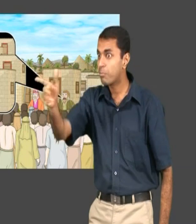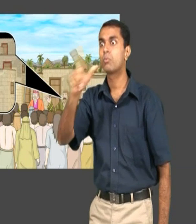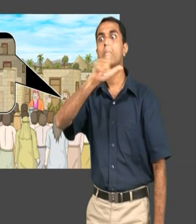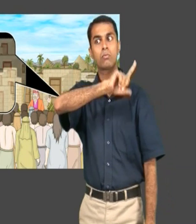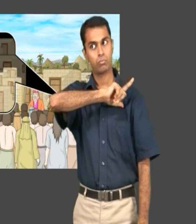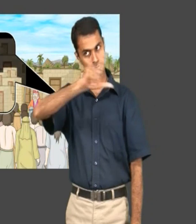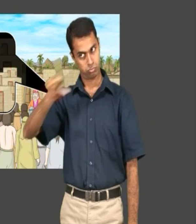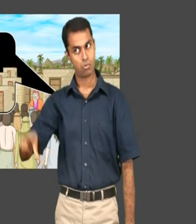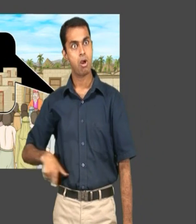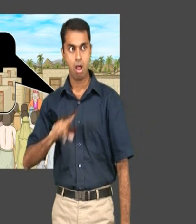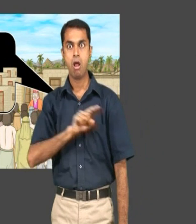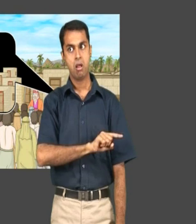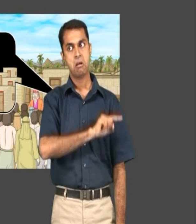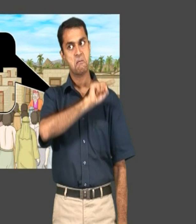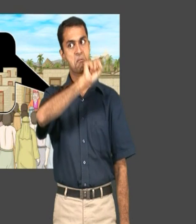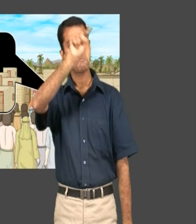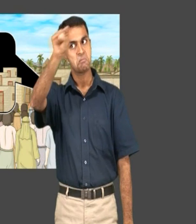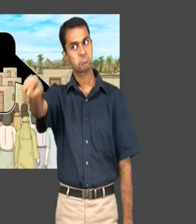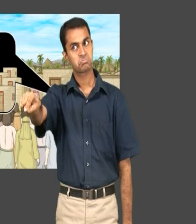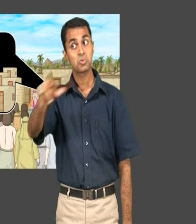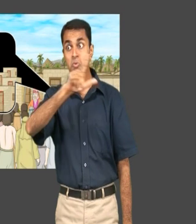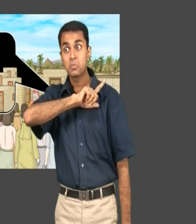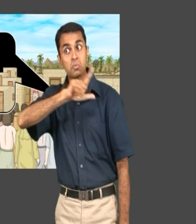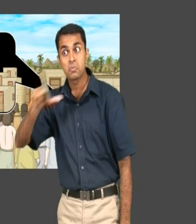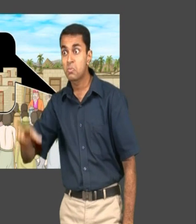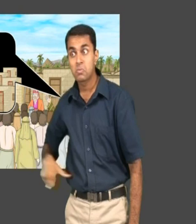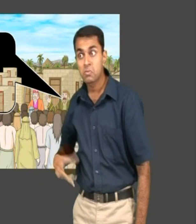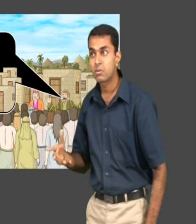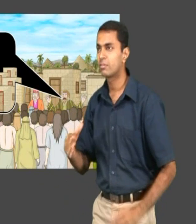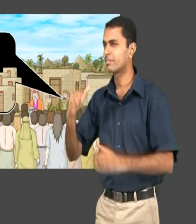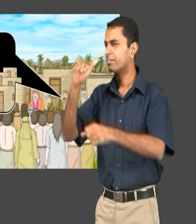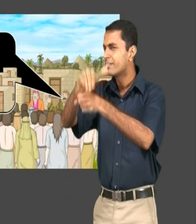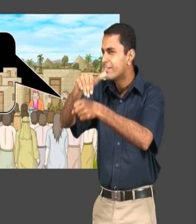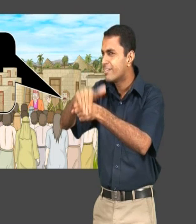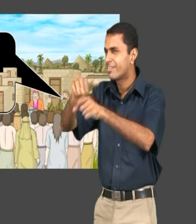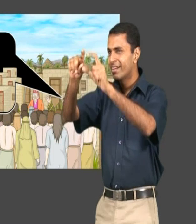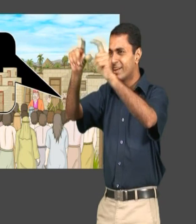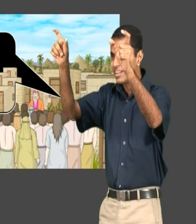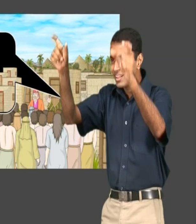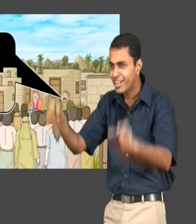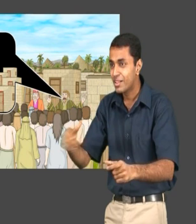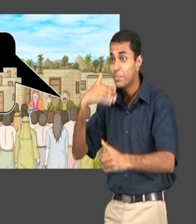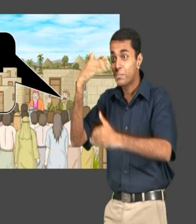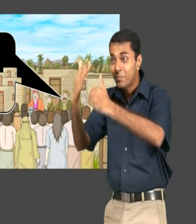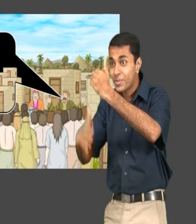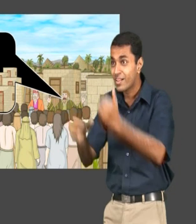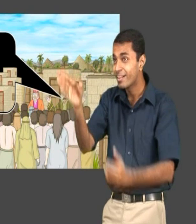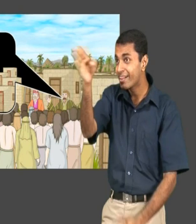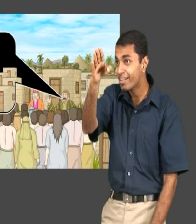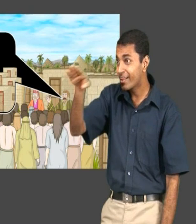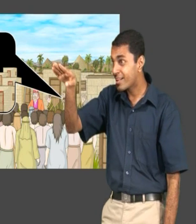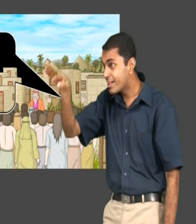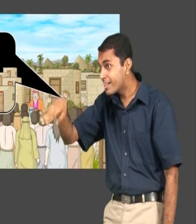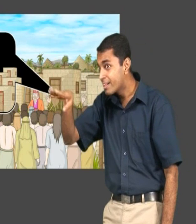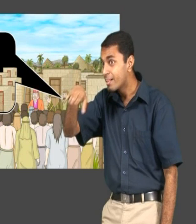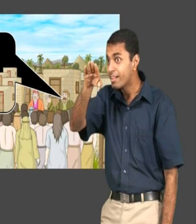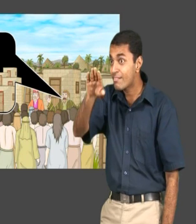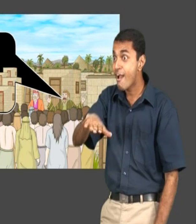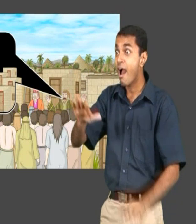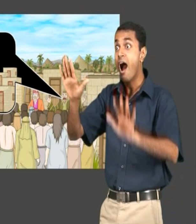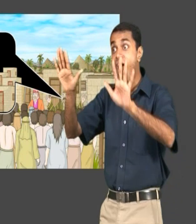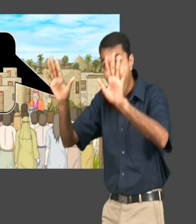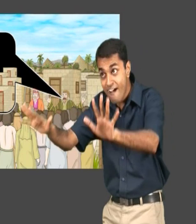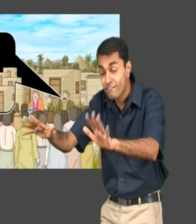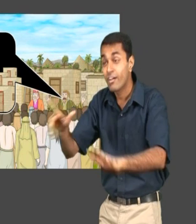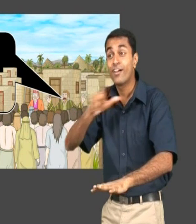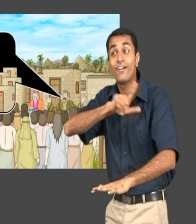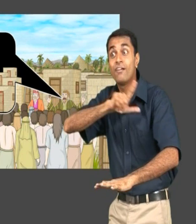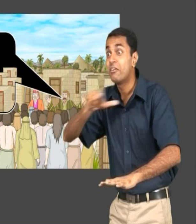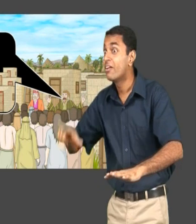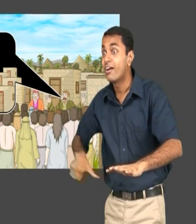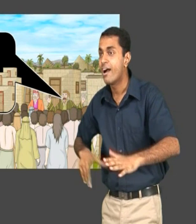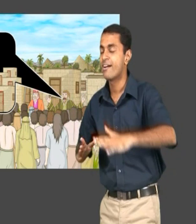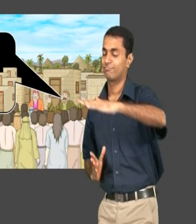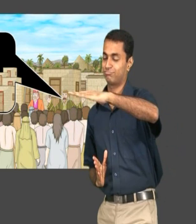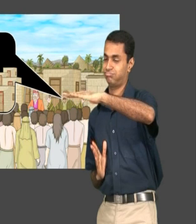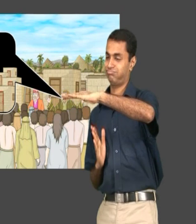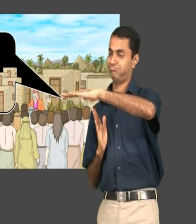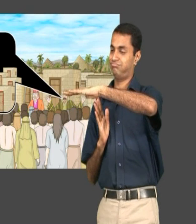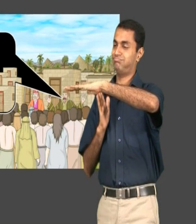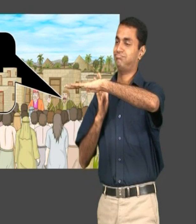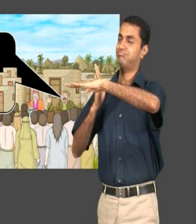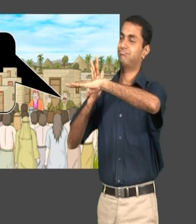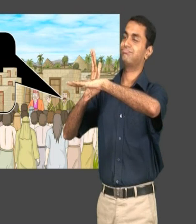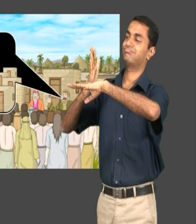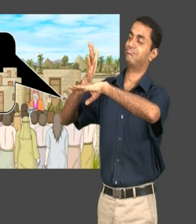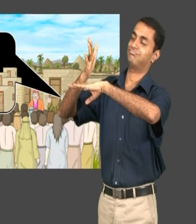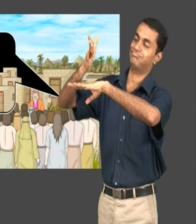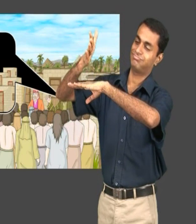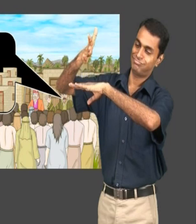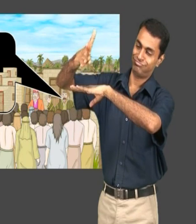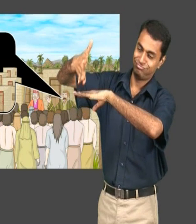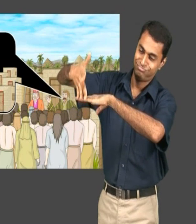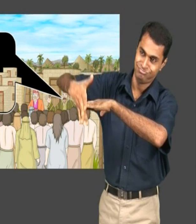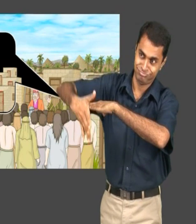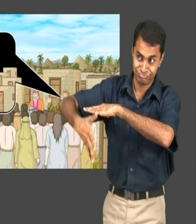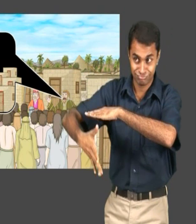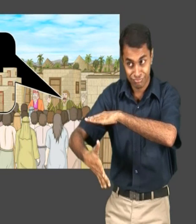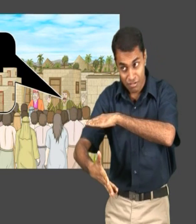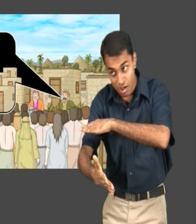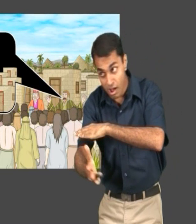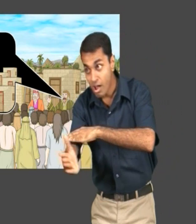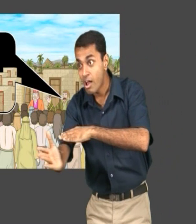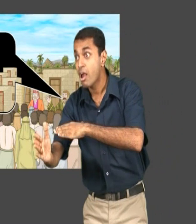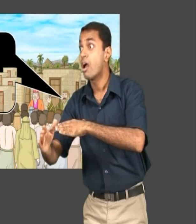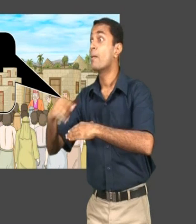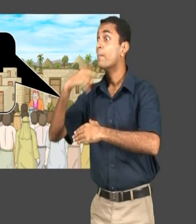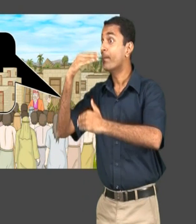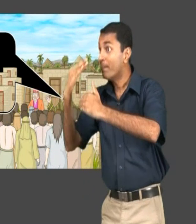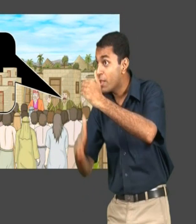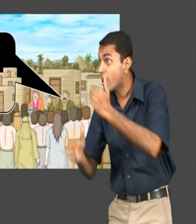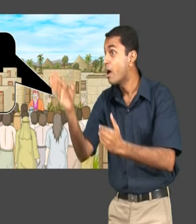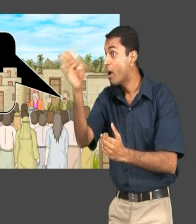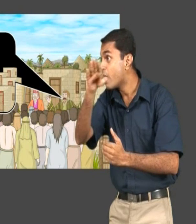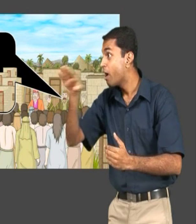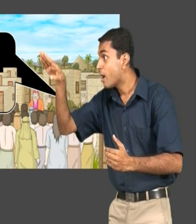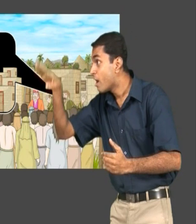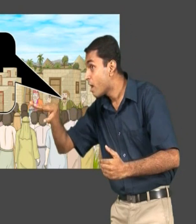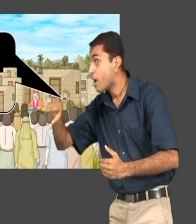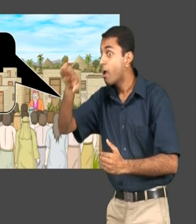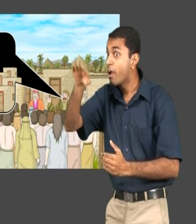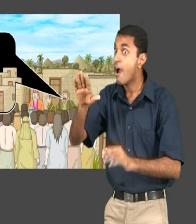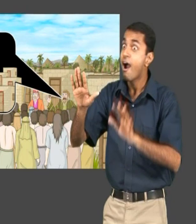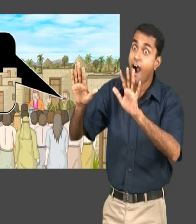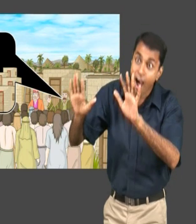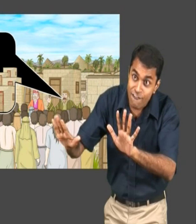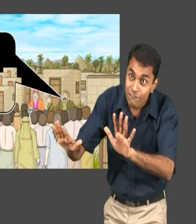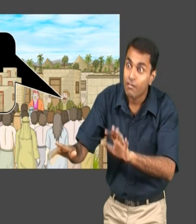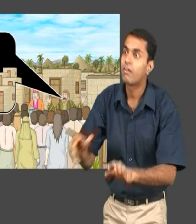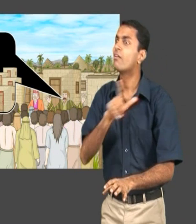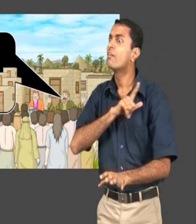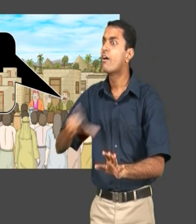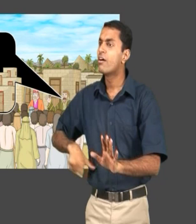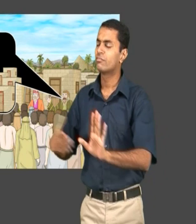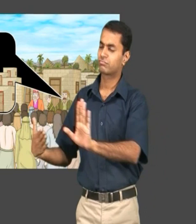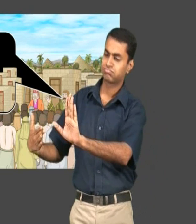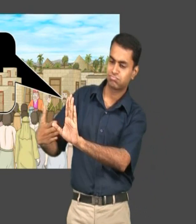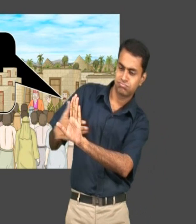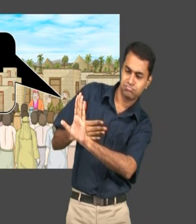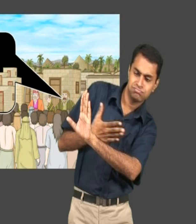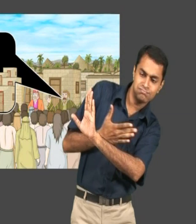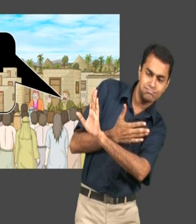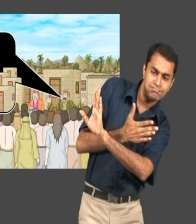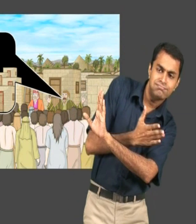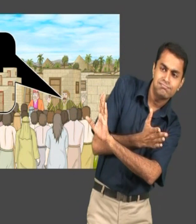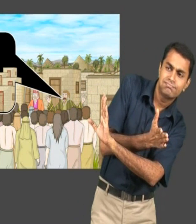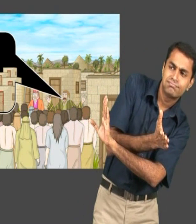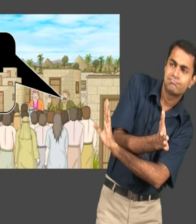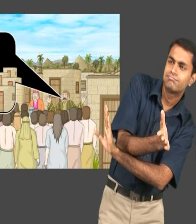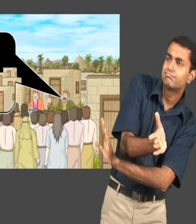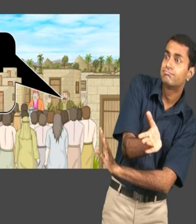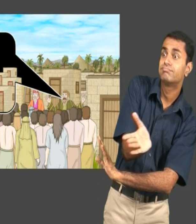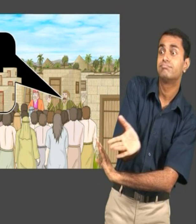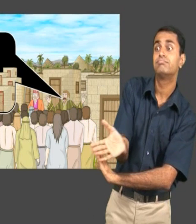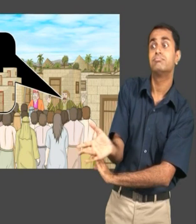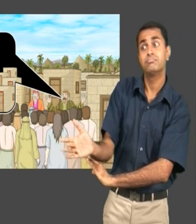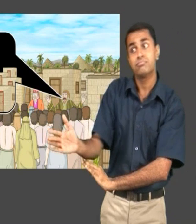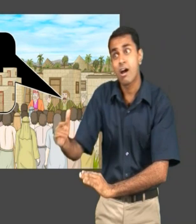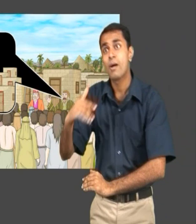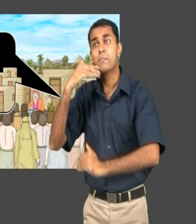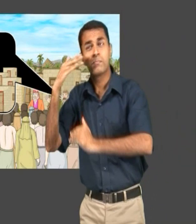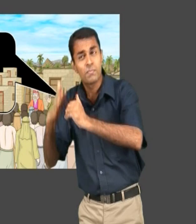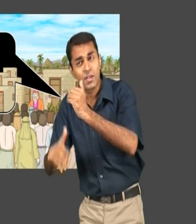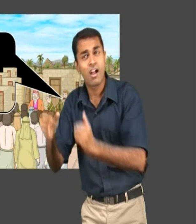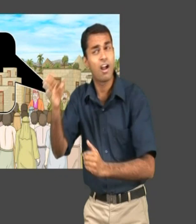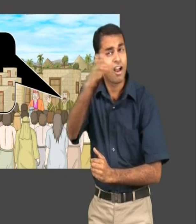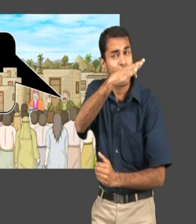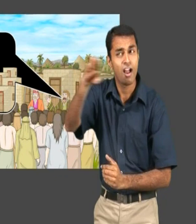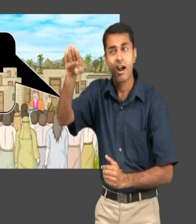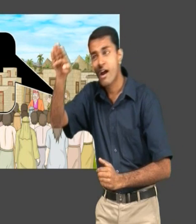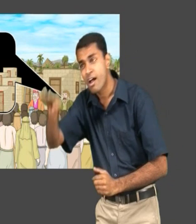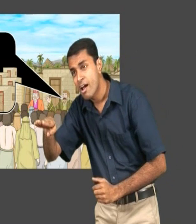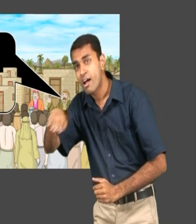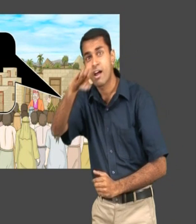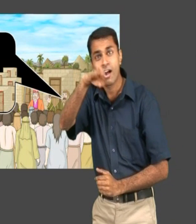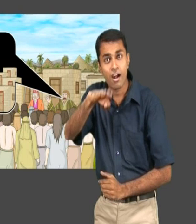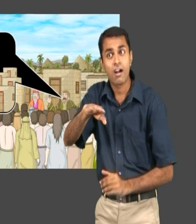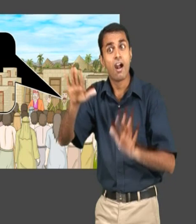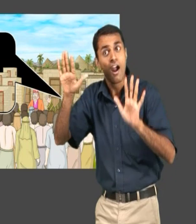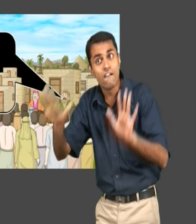so He will not allow the destroyer to enter your houses and strike you down.